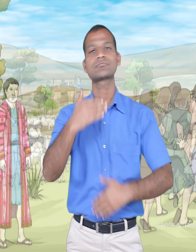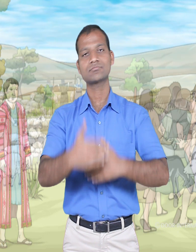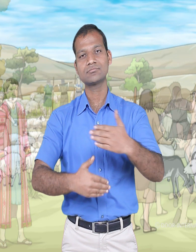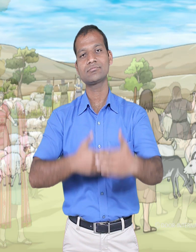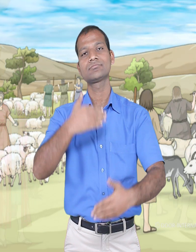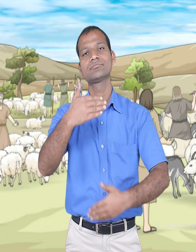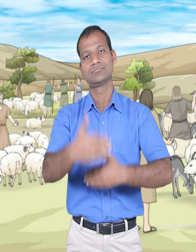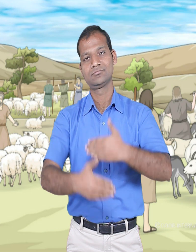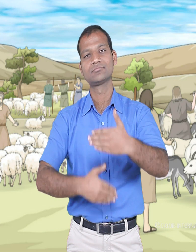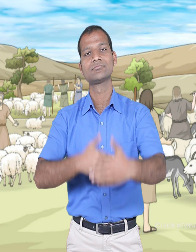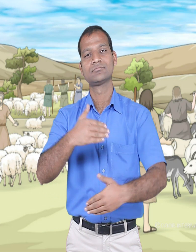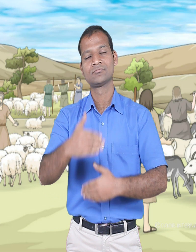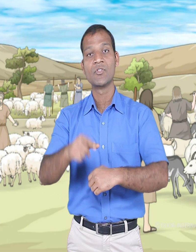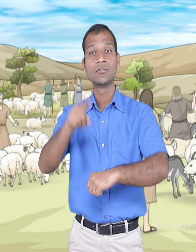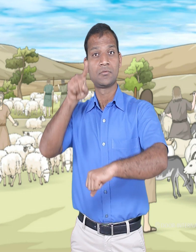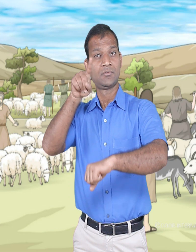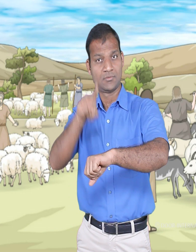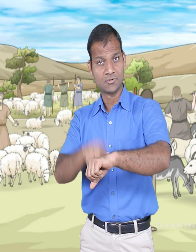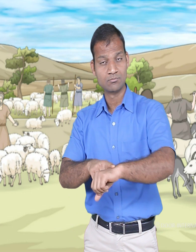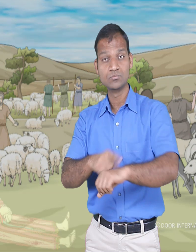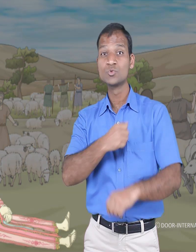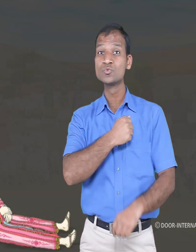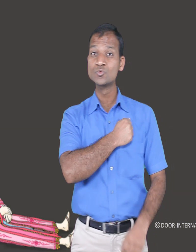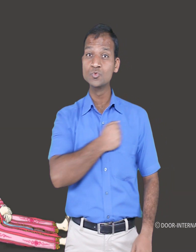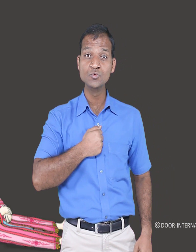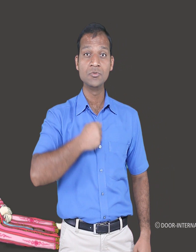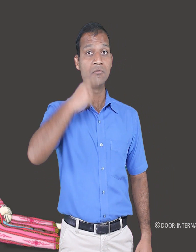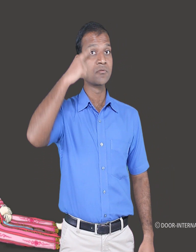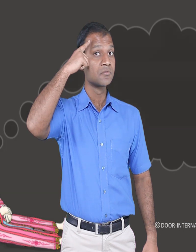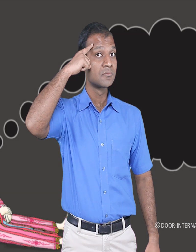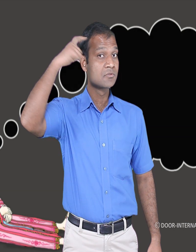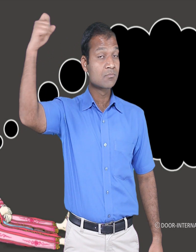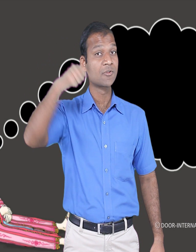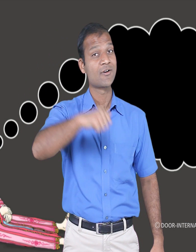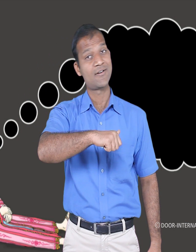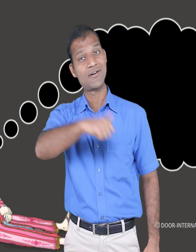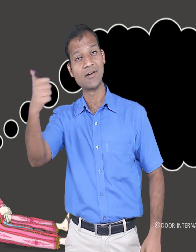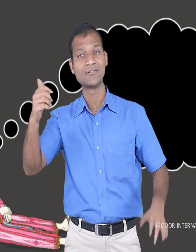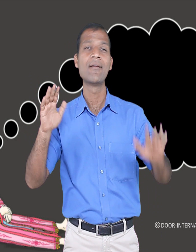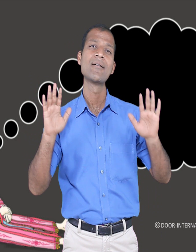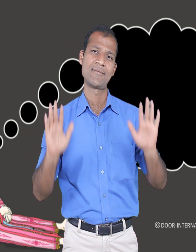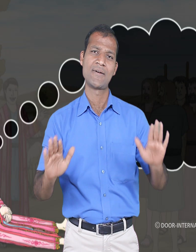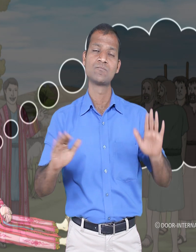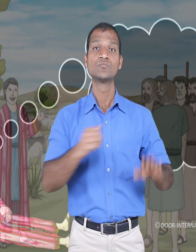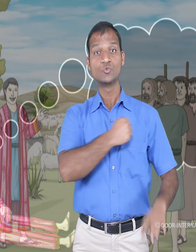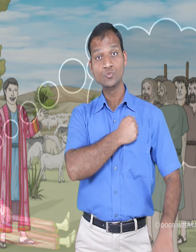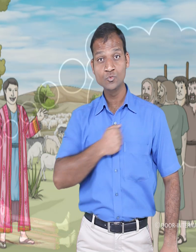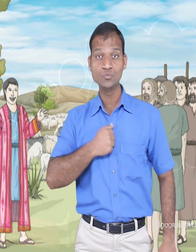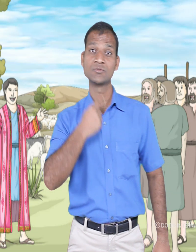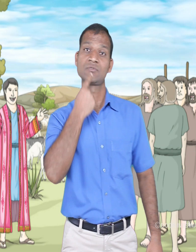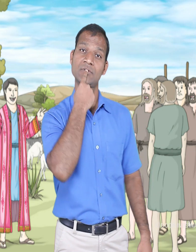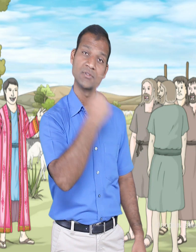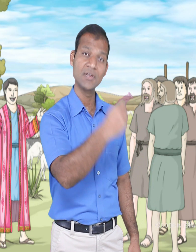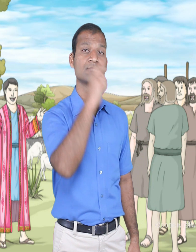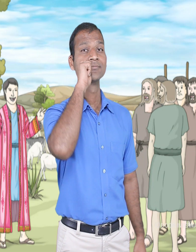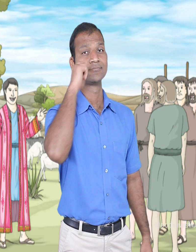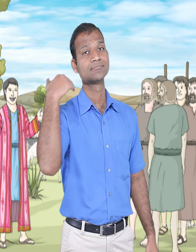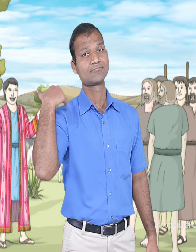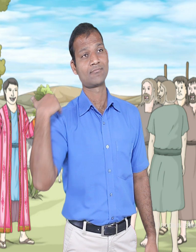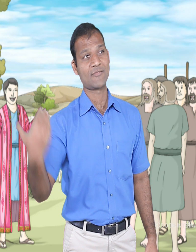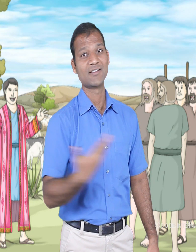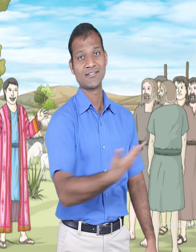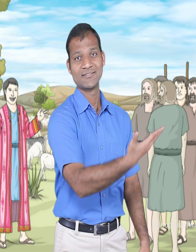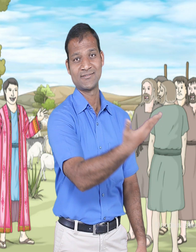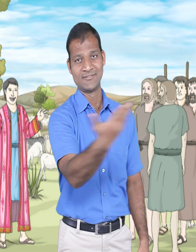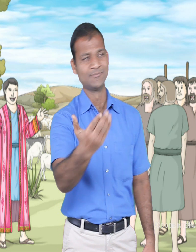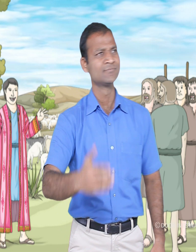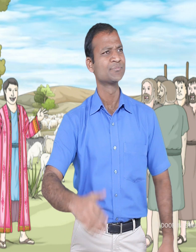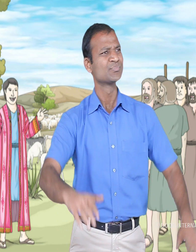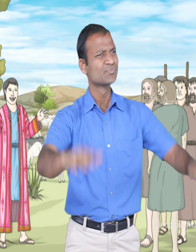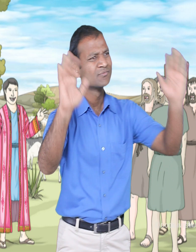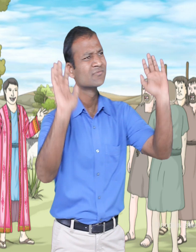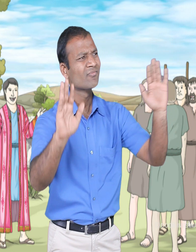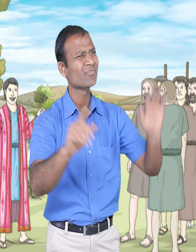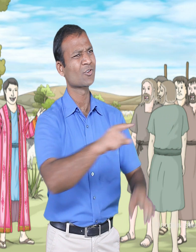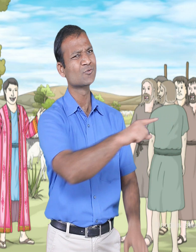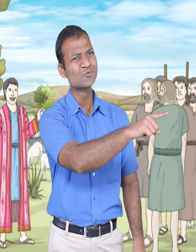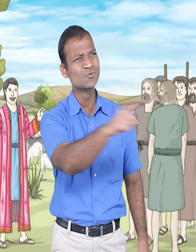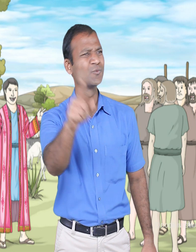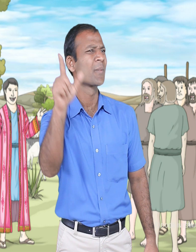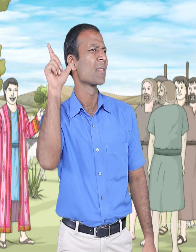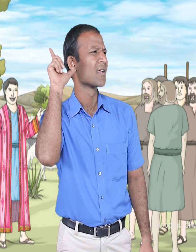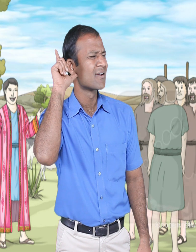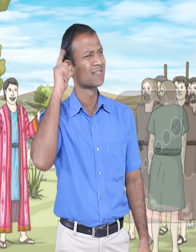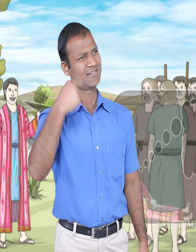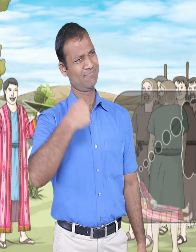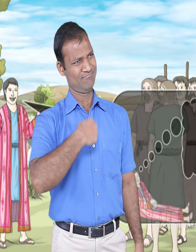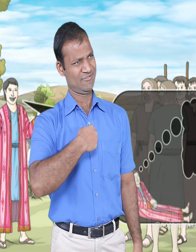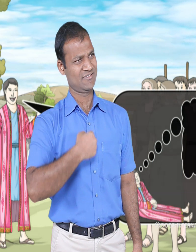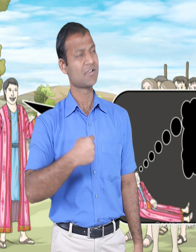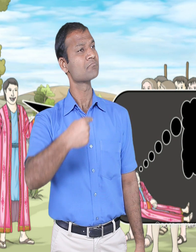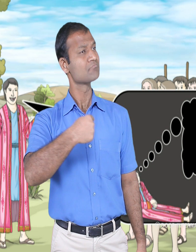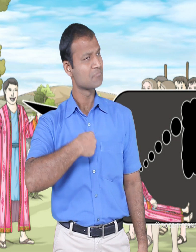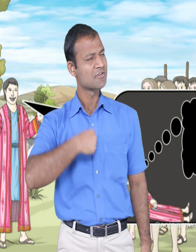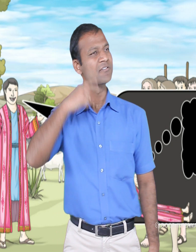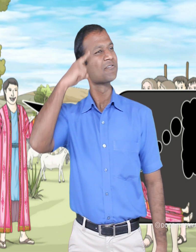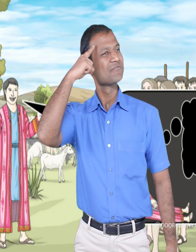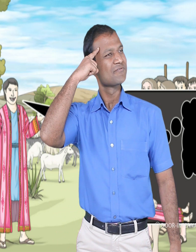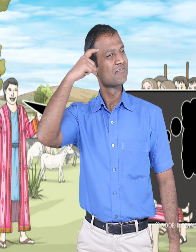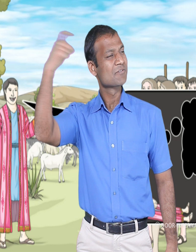Then Joseph had another dream and told it to his brothers.